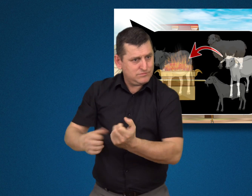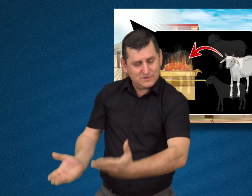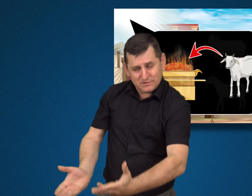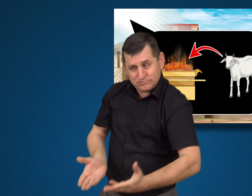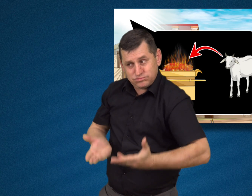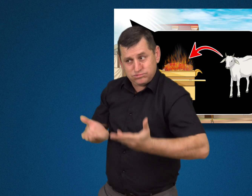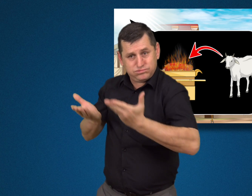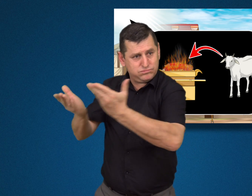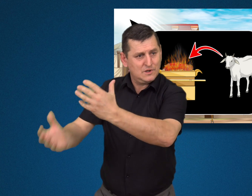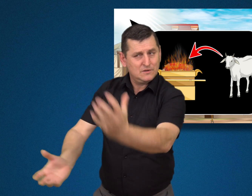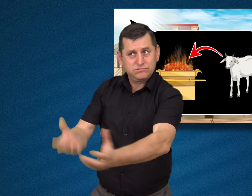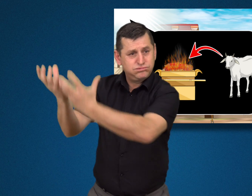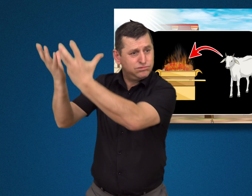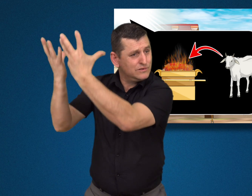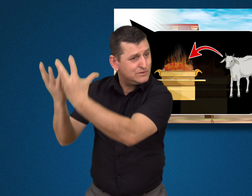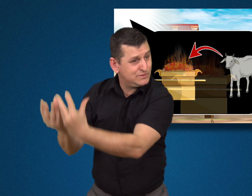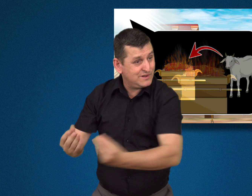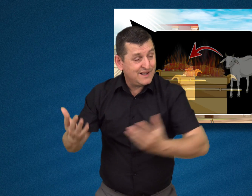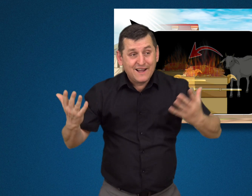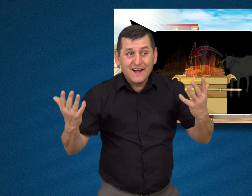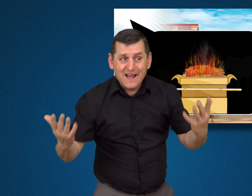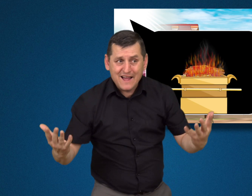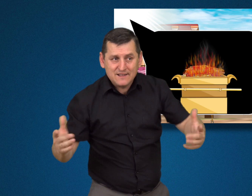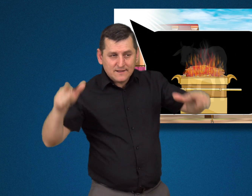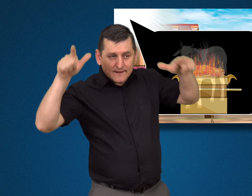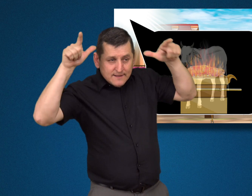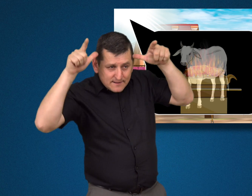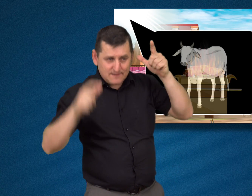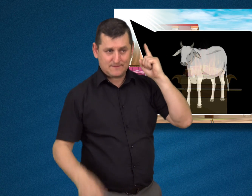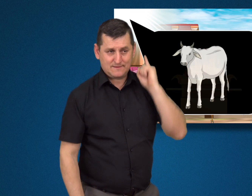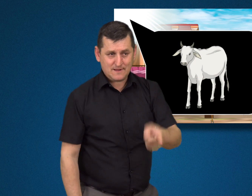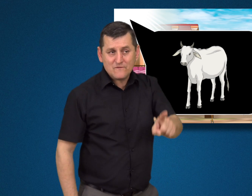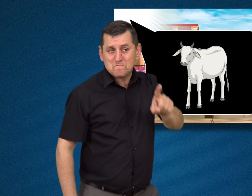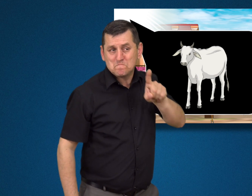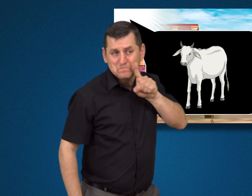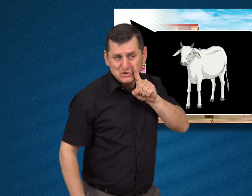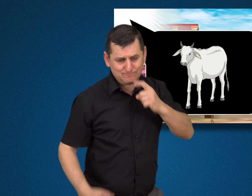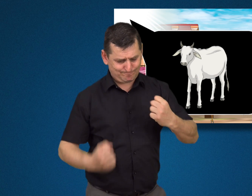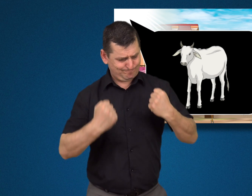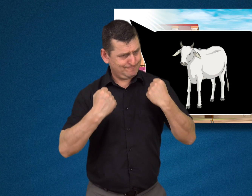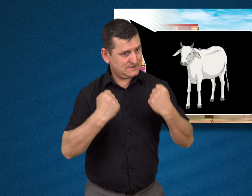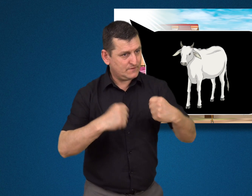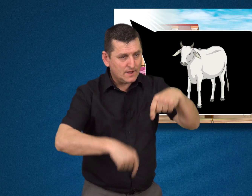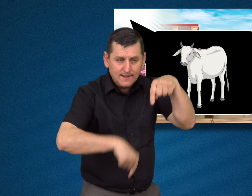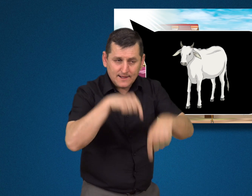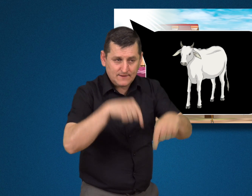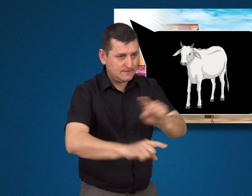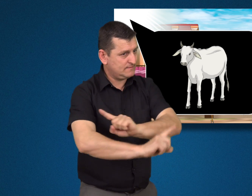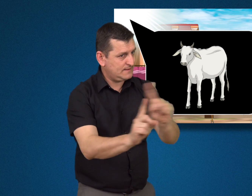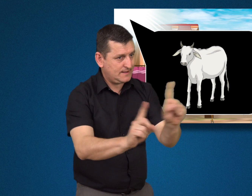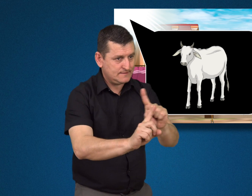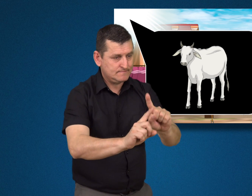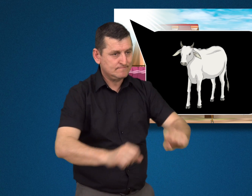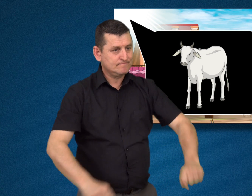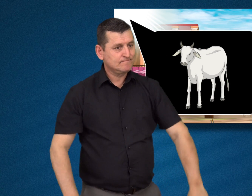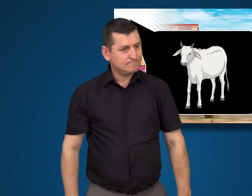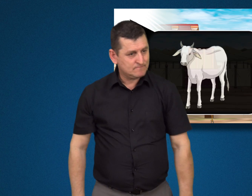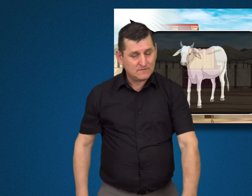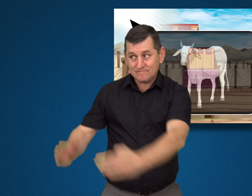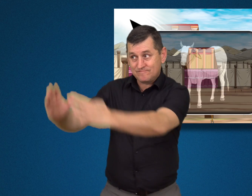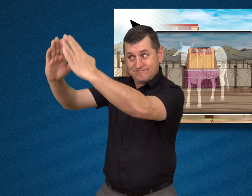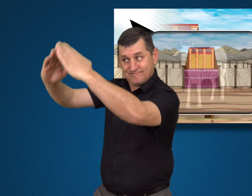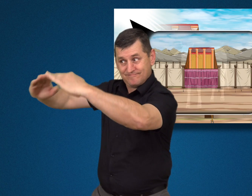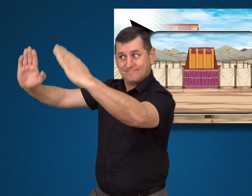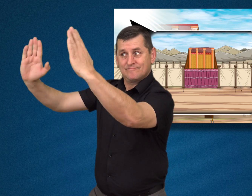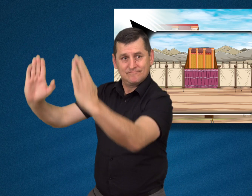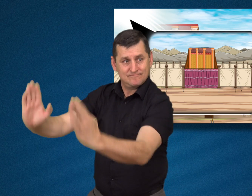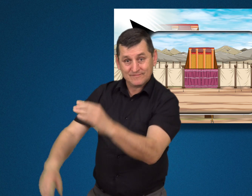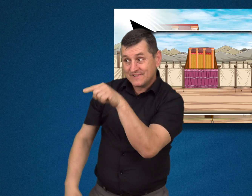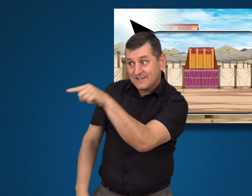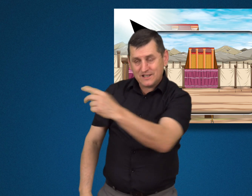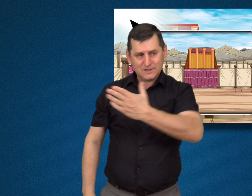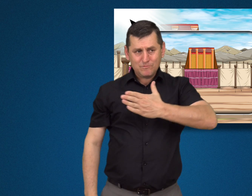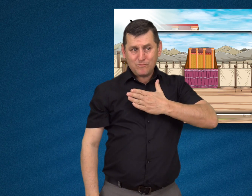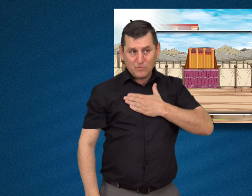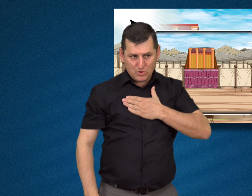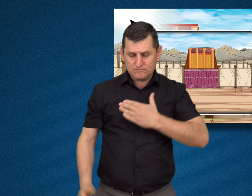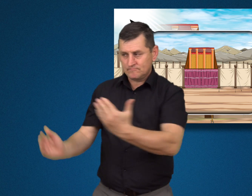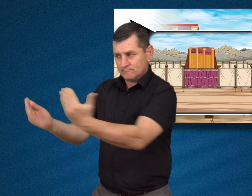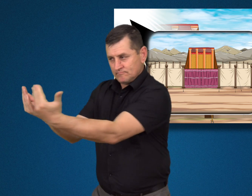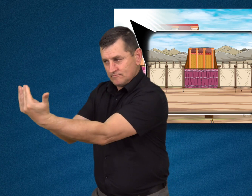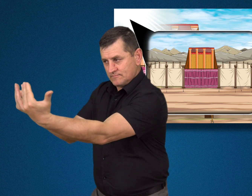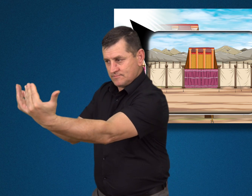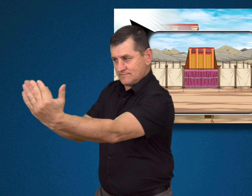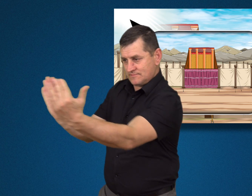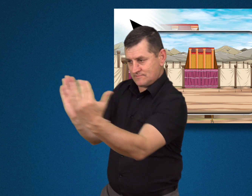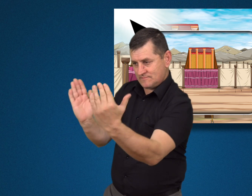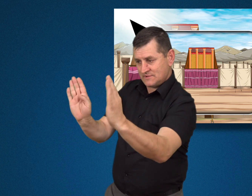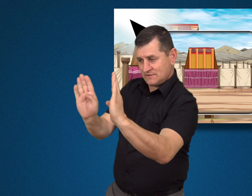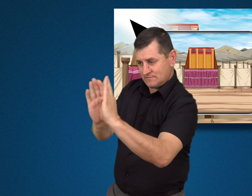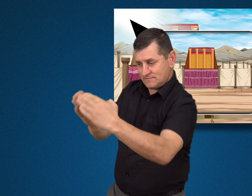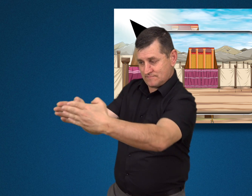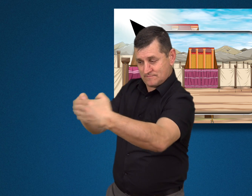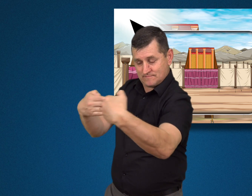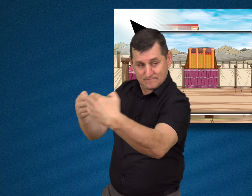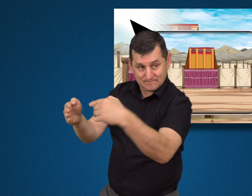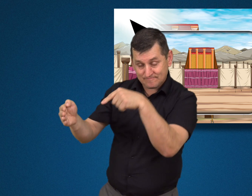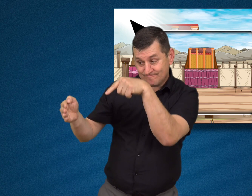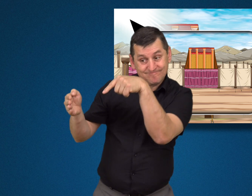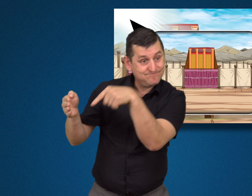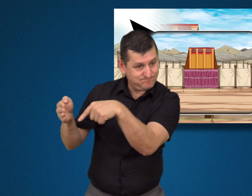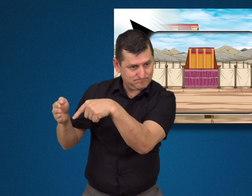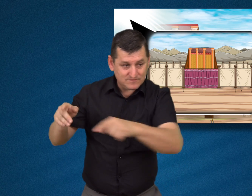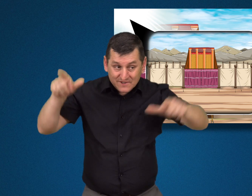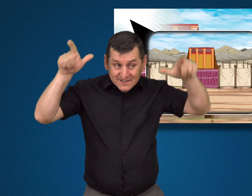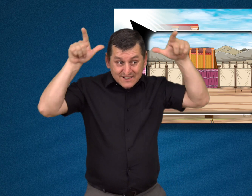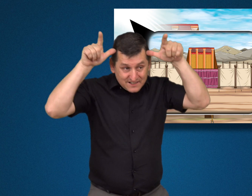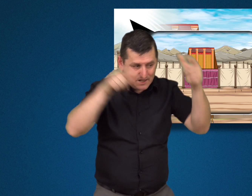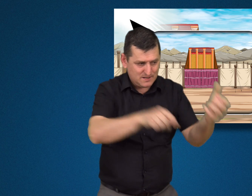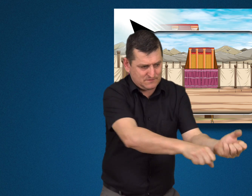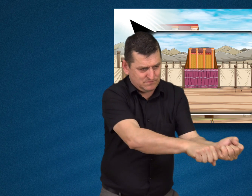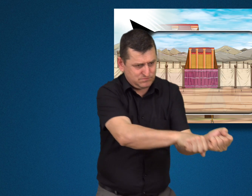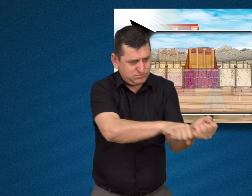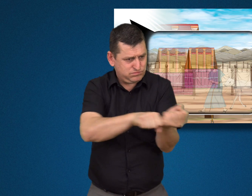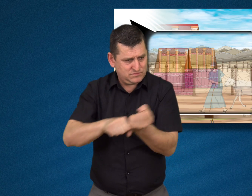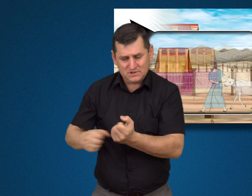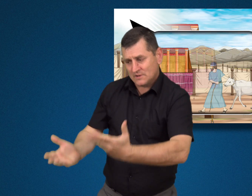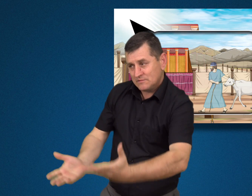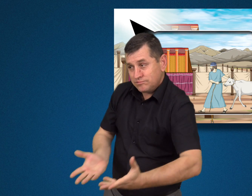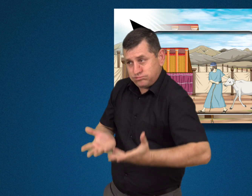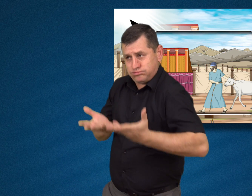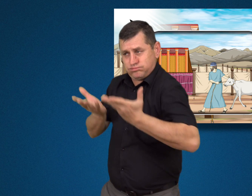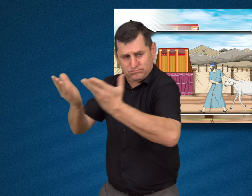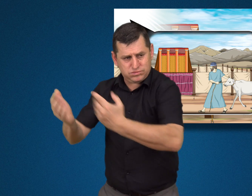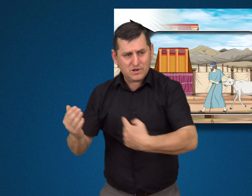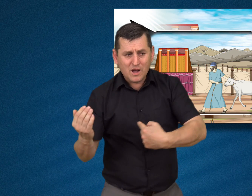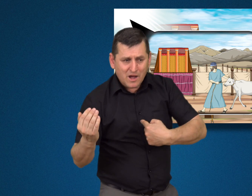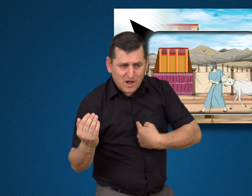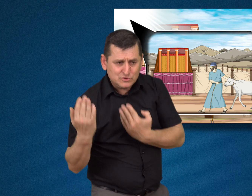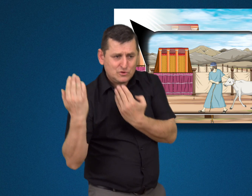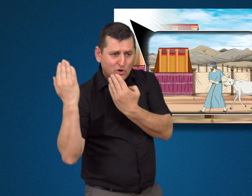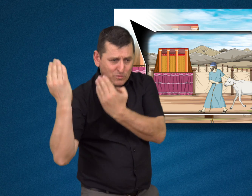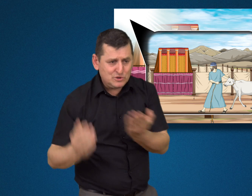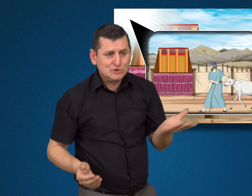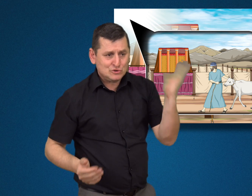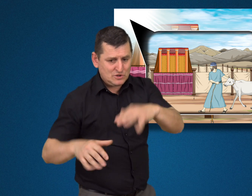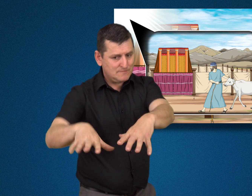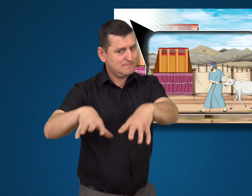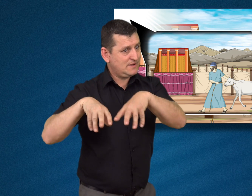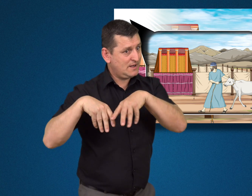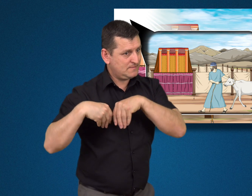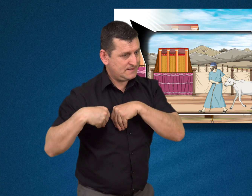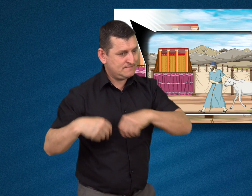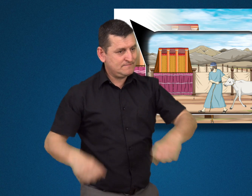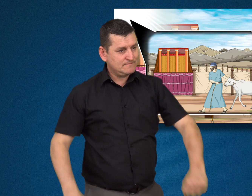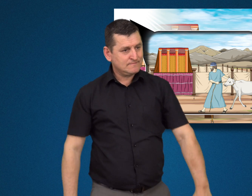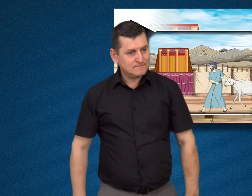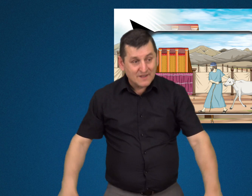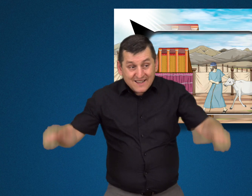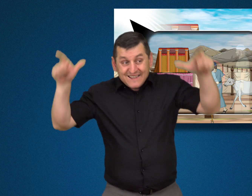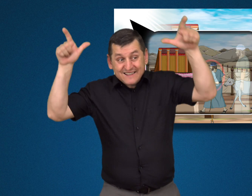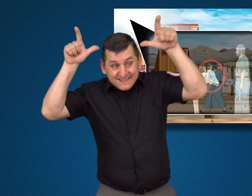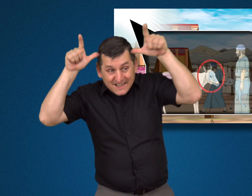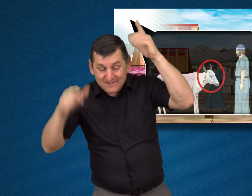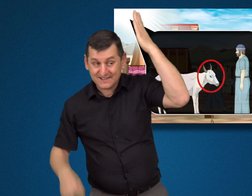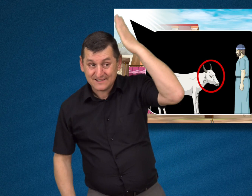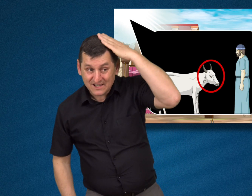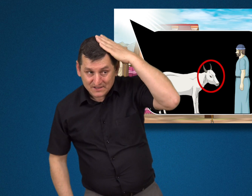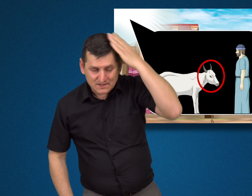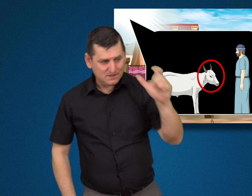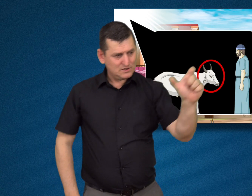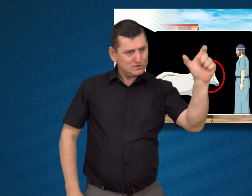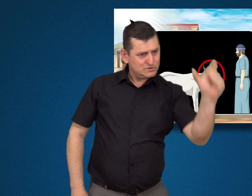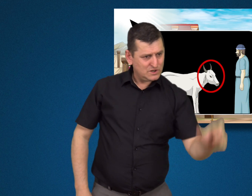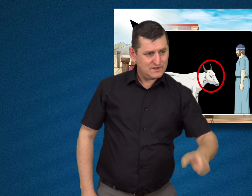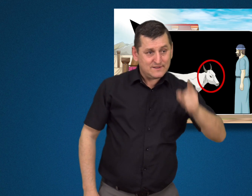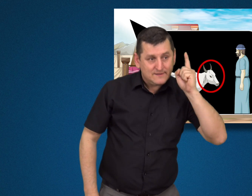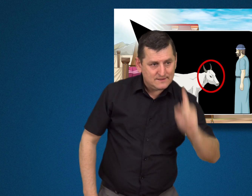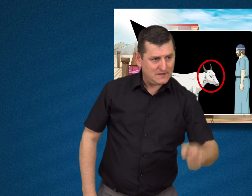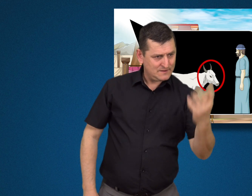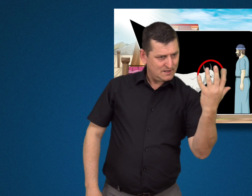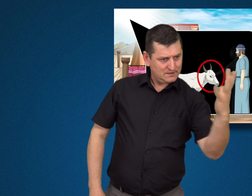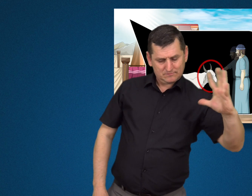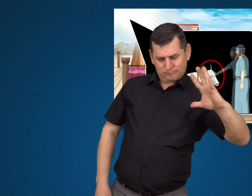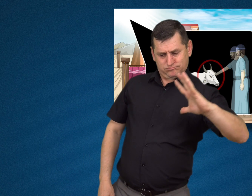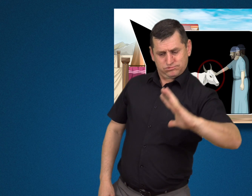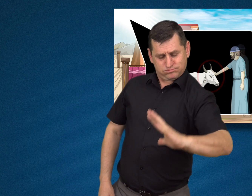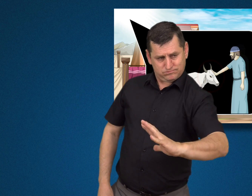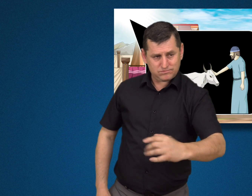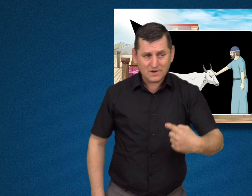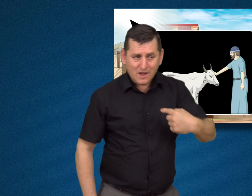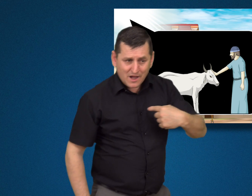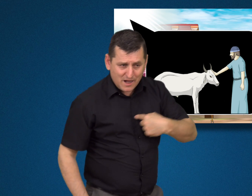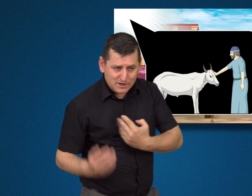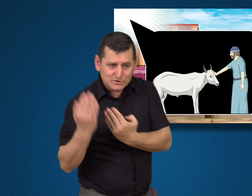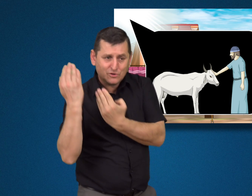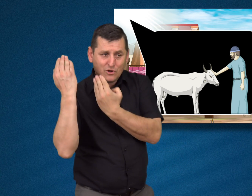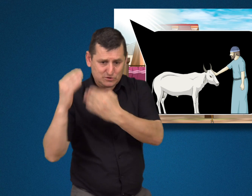If one’s offering is a burnt offering from the herd, he is to present an unblemished male. He must bring it to the entrance to the Tent of Meeting for its acceptance before the LORD.